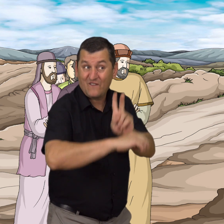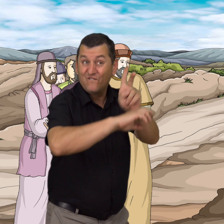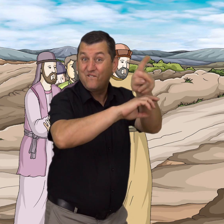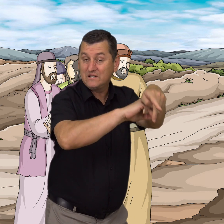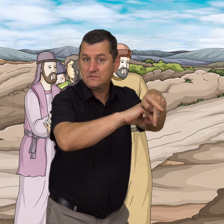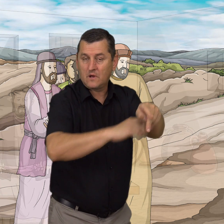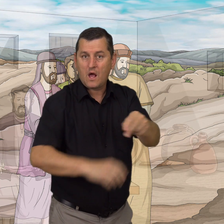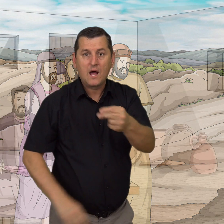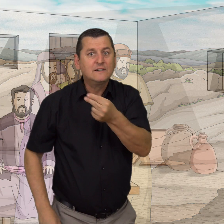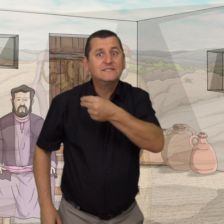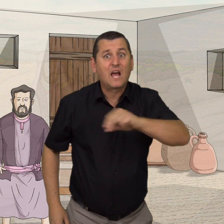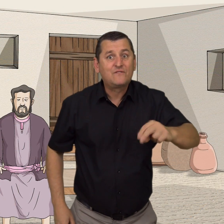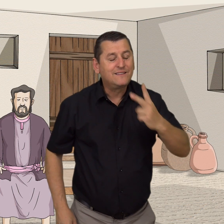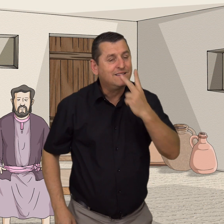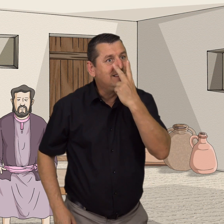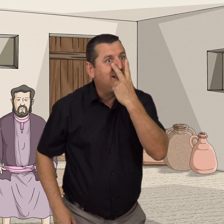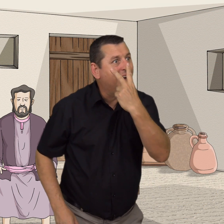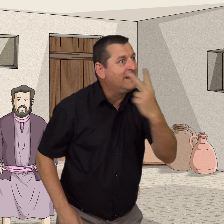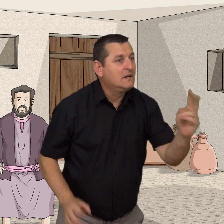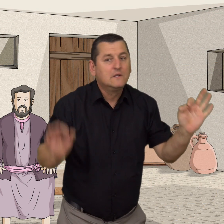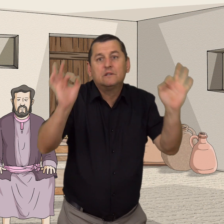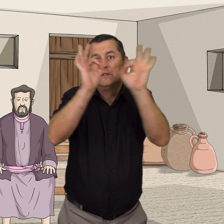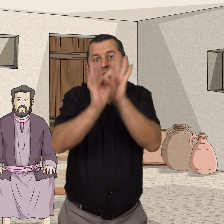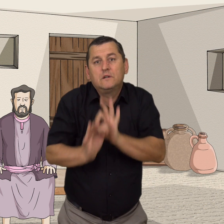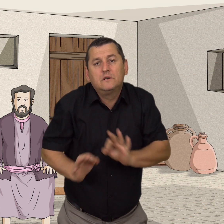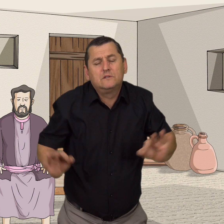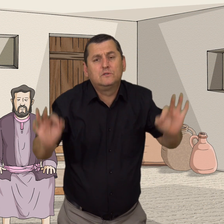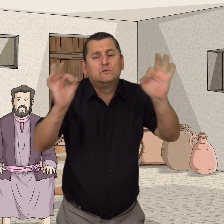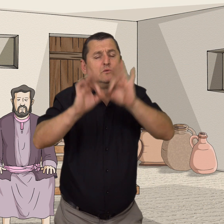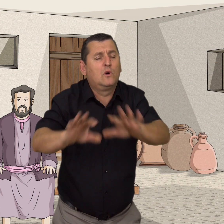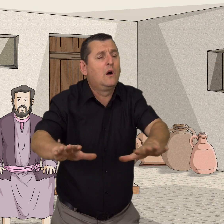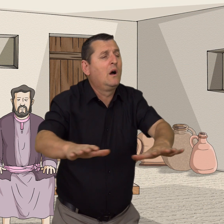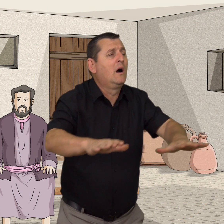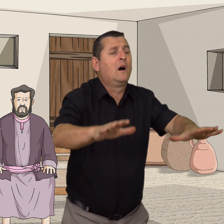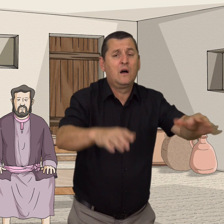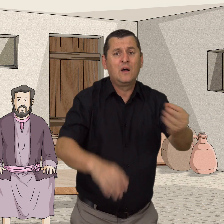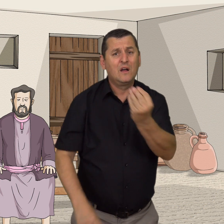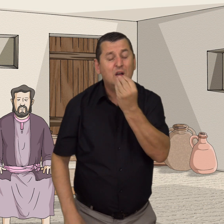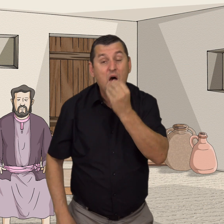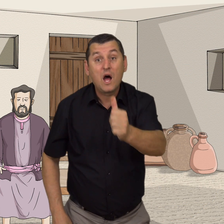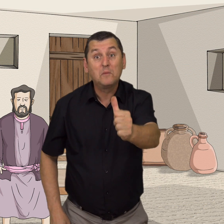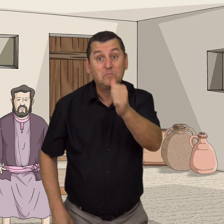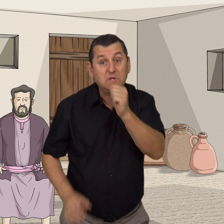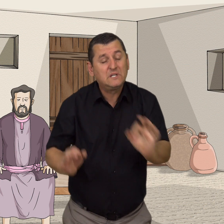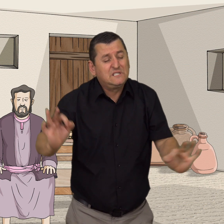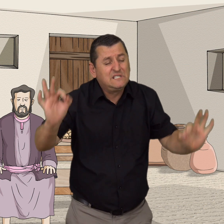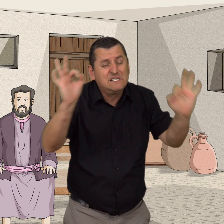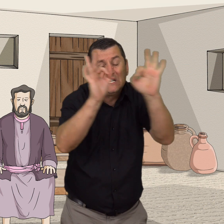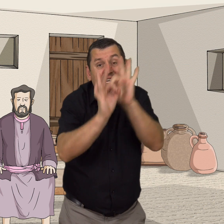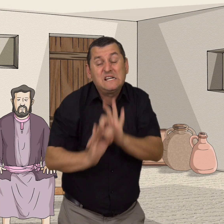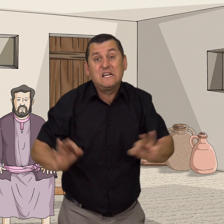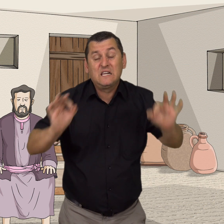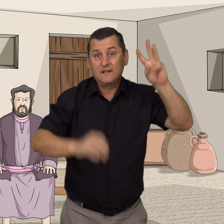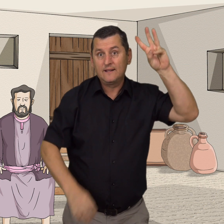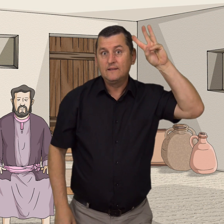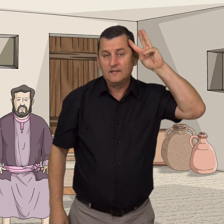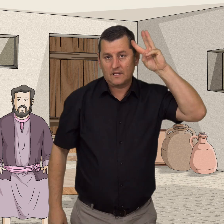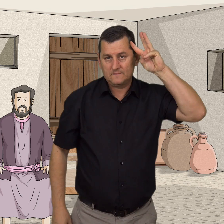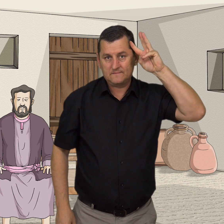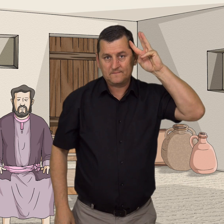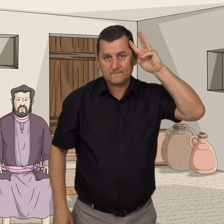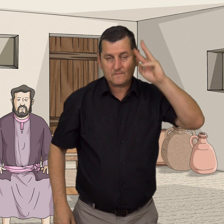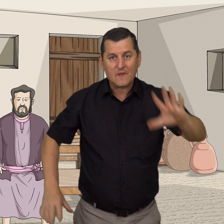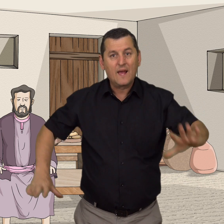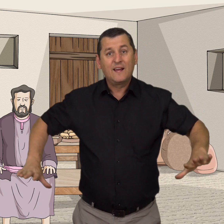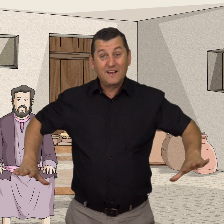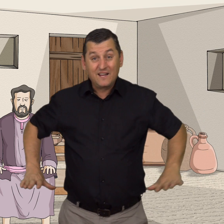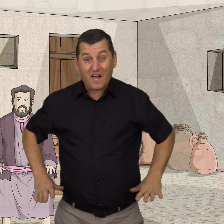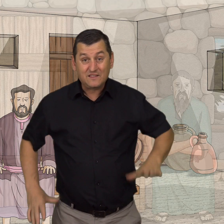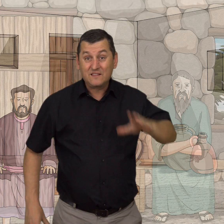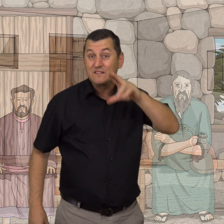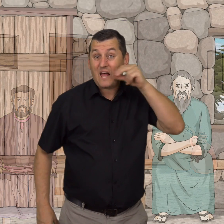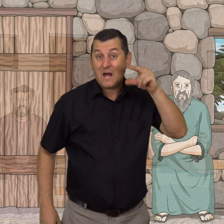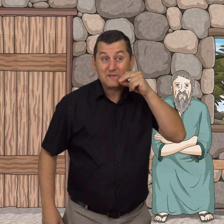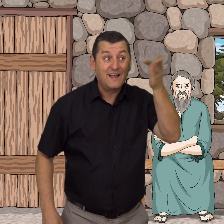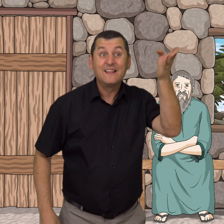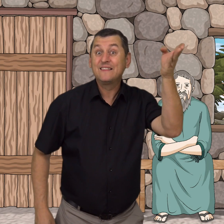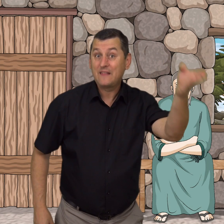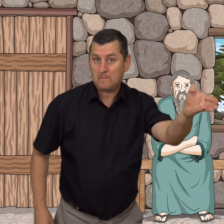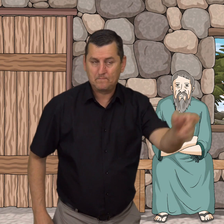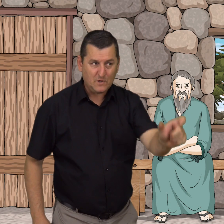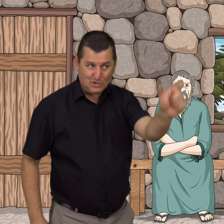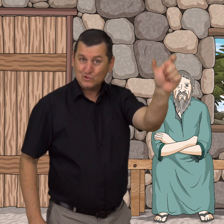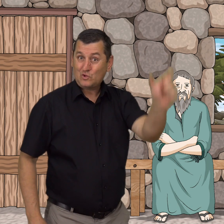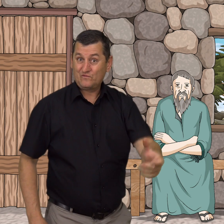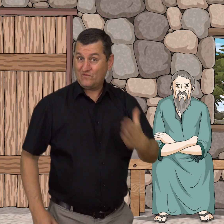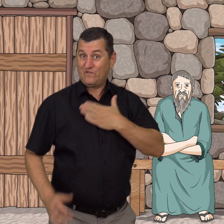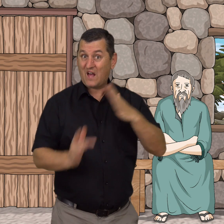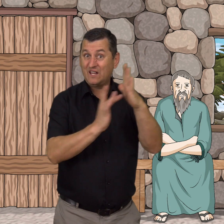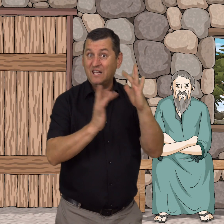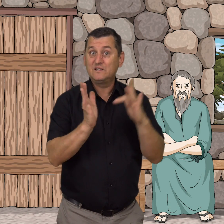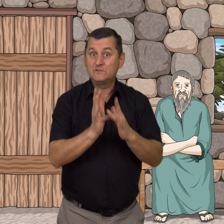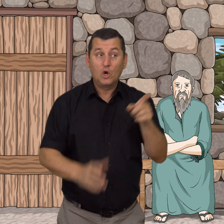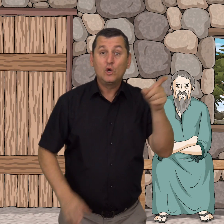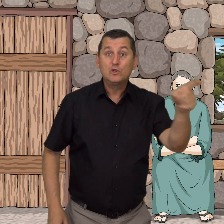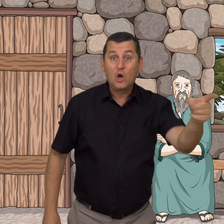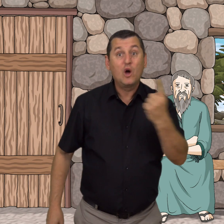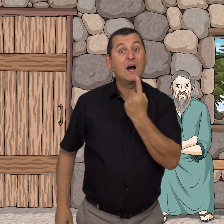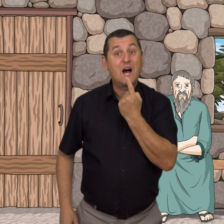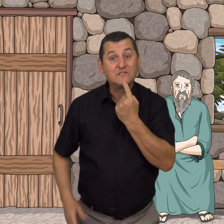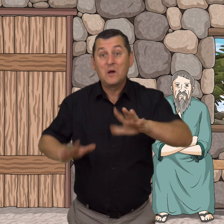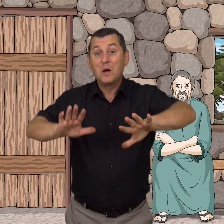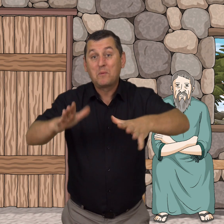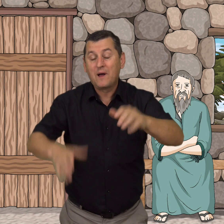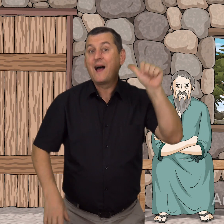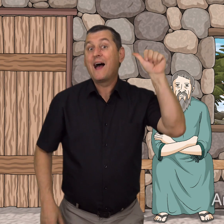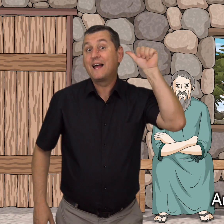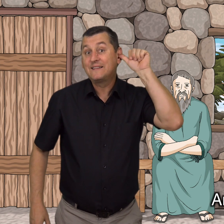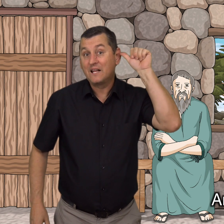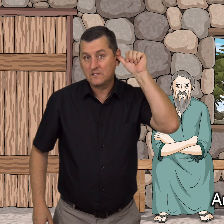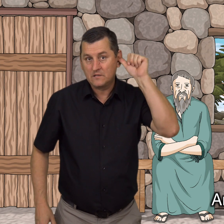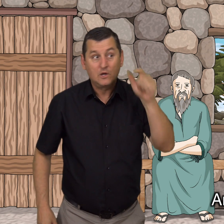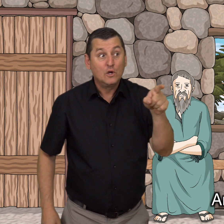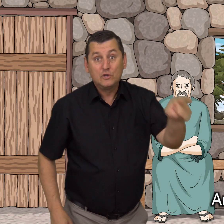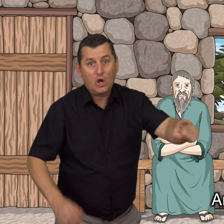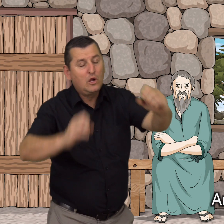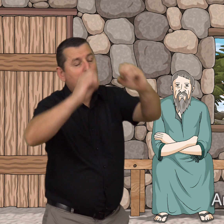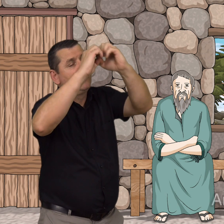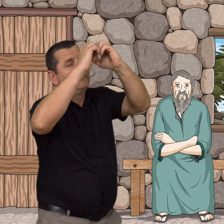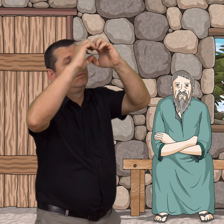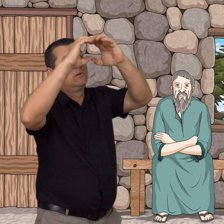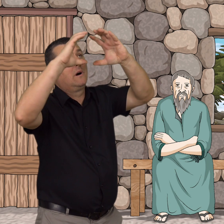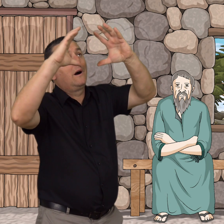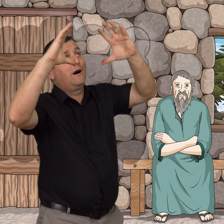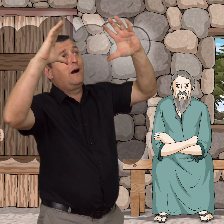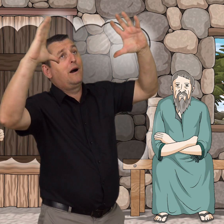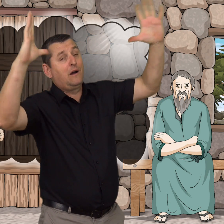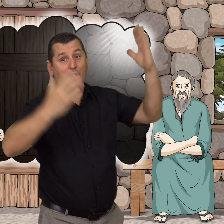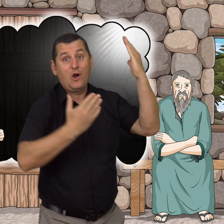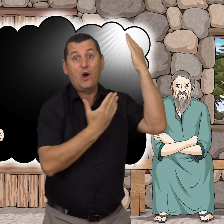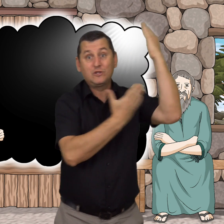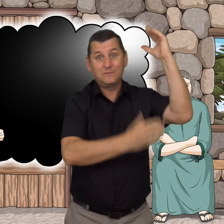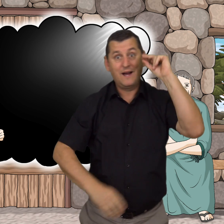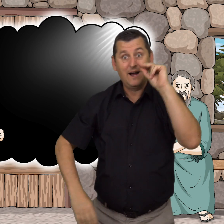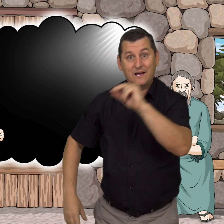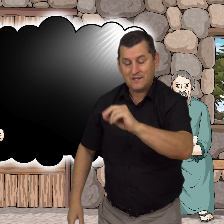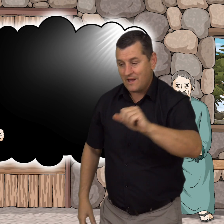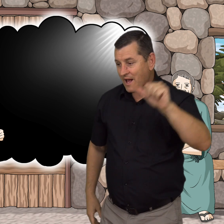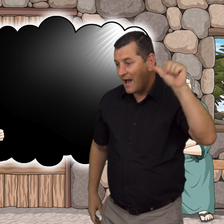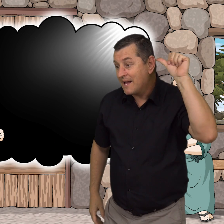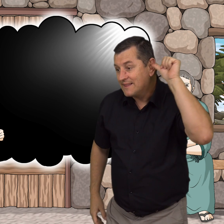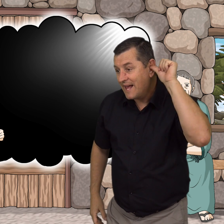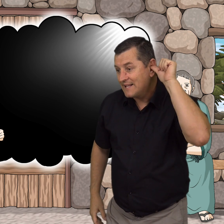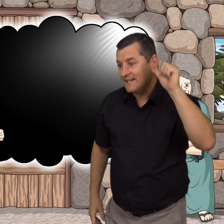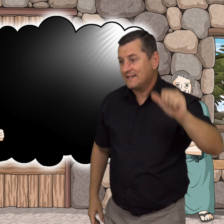For three days he was without sight, and he did not eat or drink anything. In Damascus there was a disciple named Ananias.